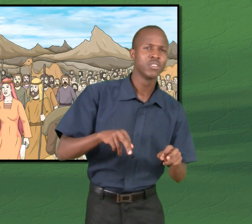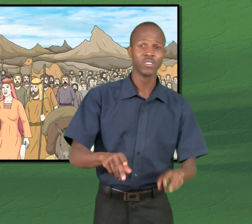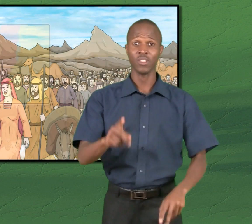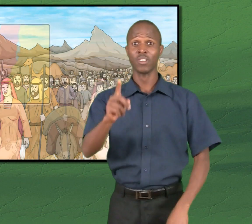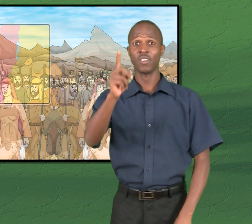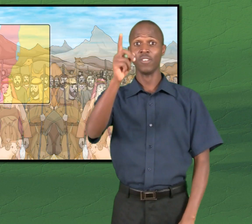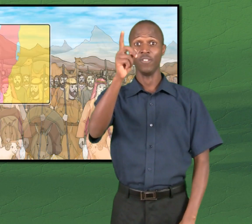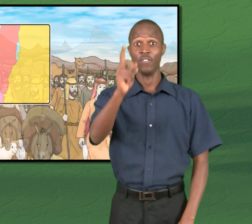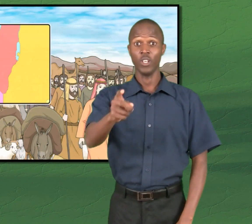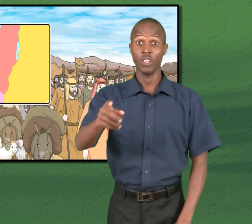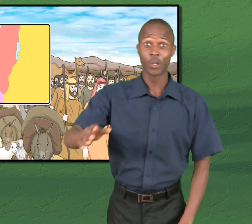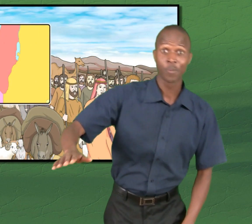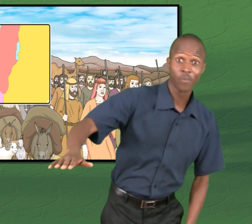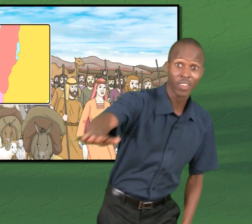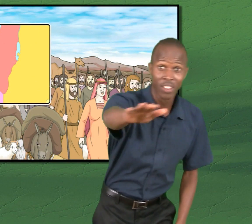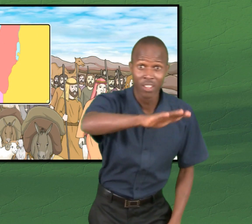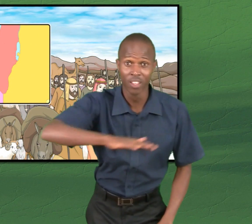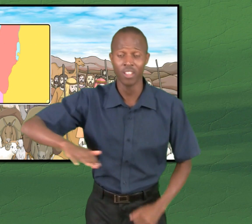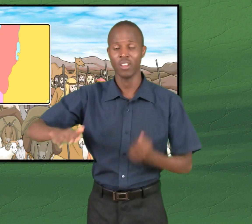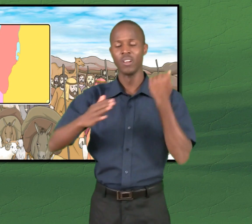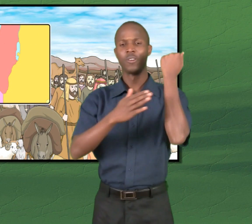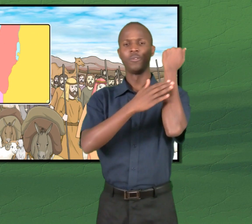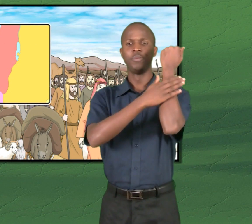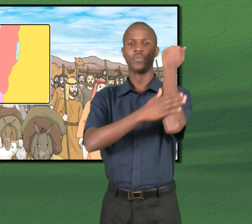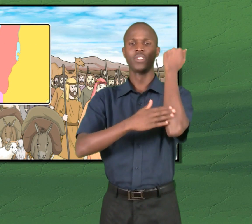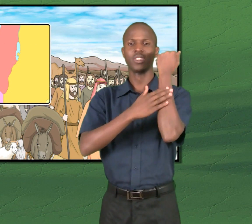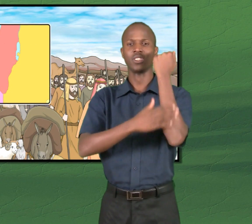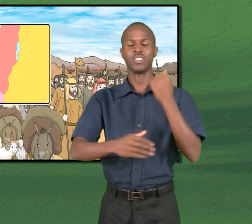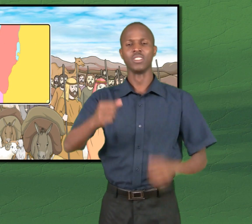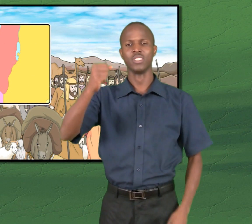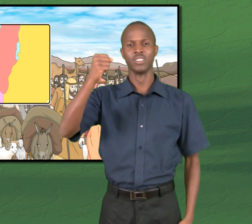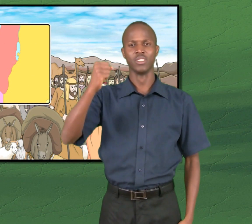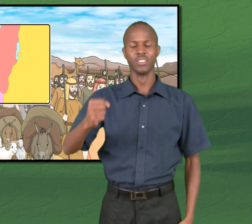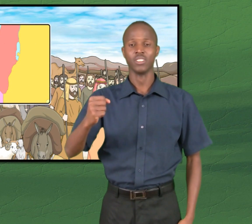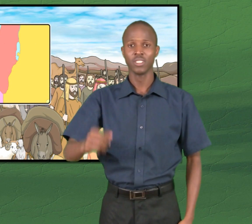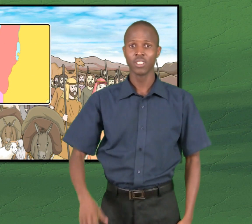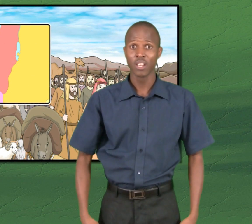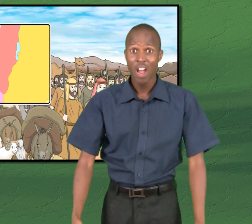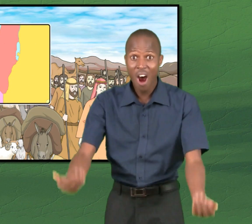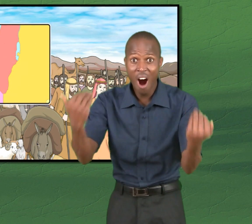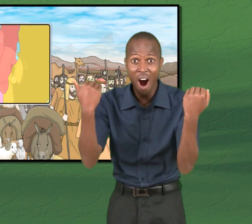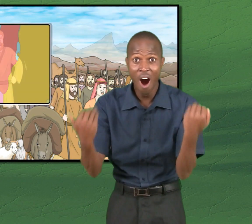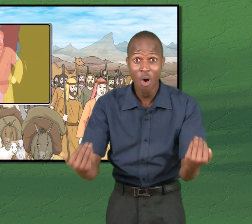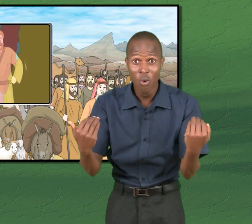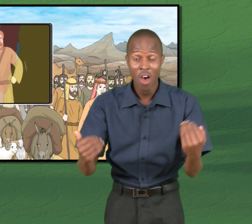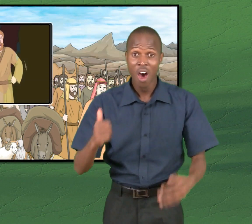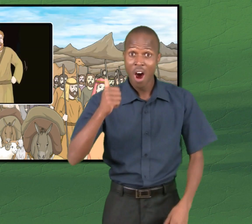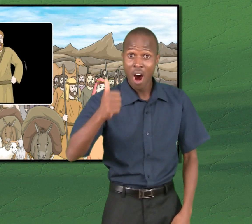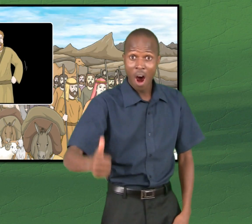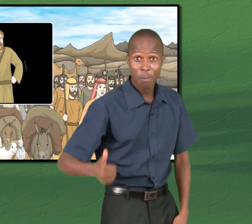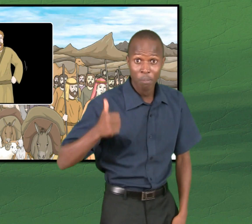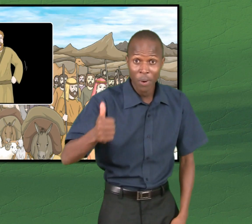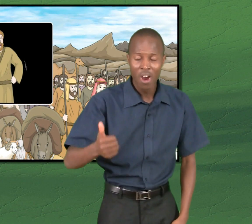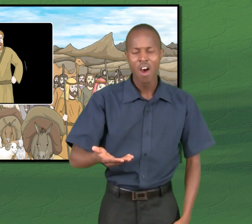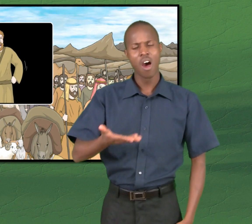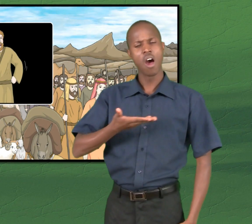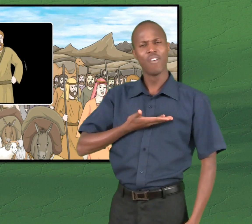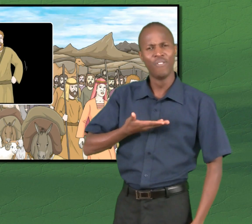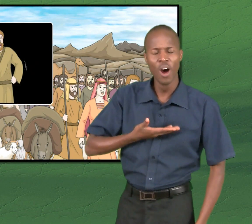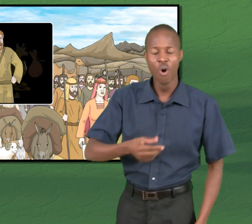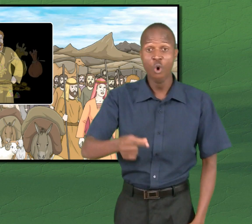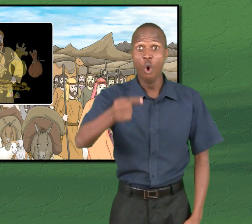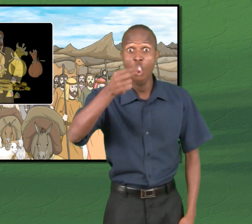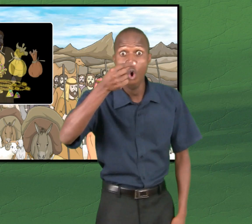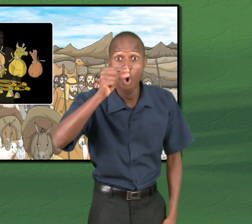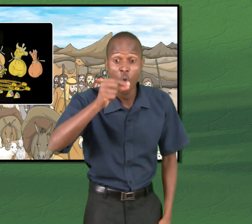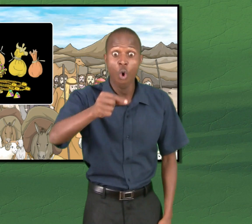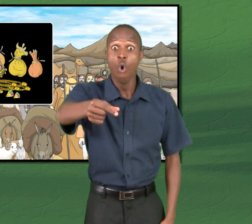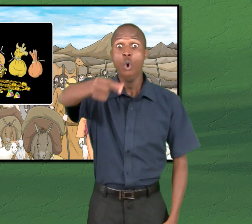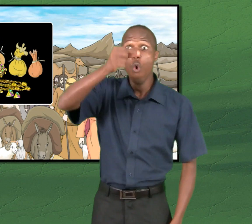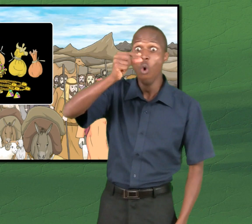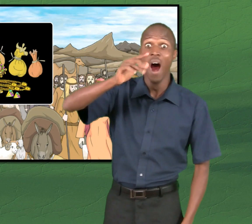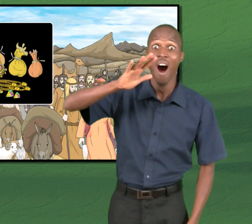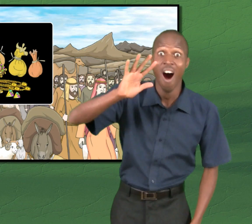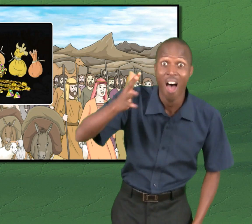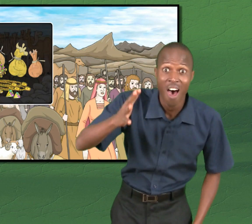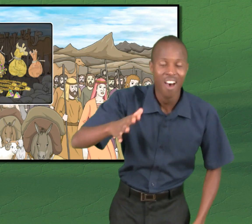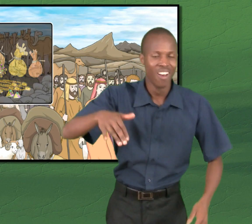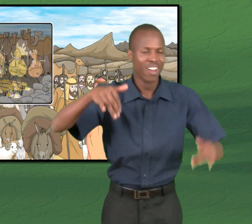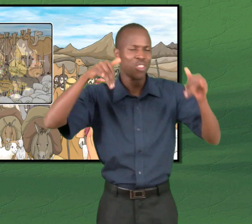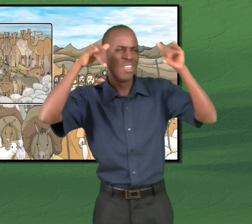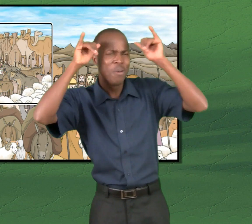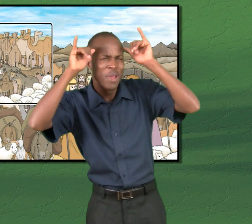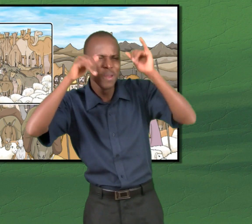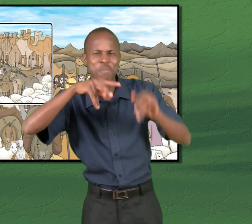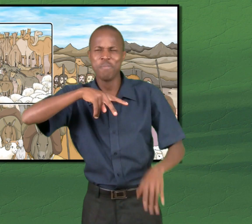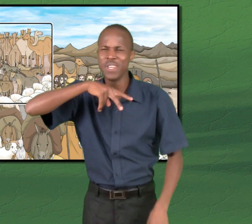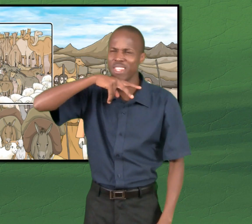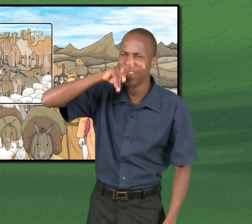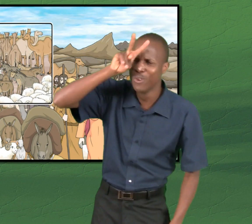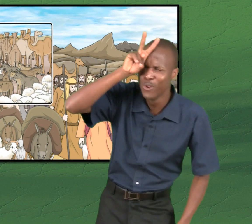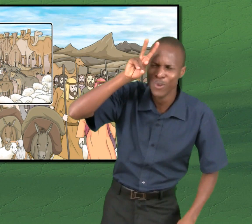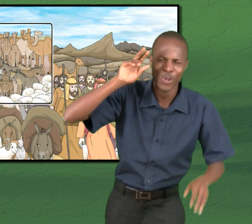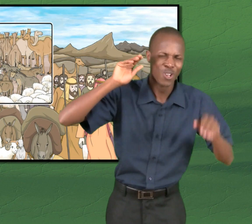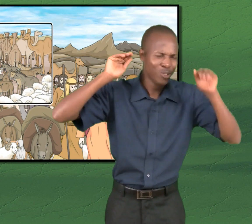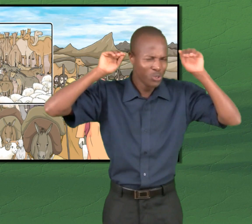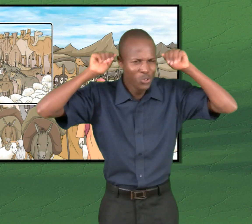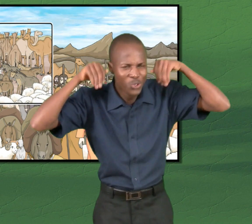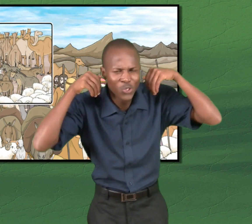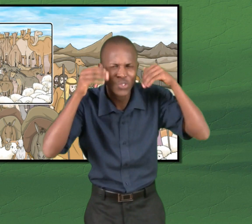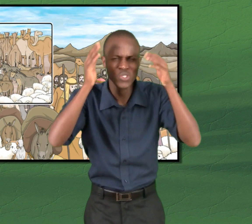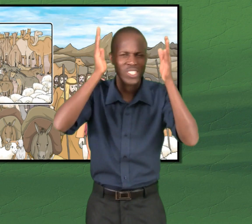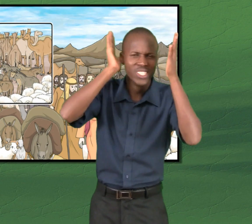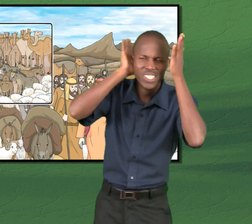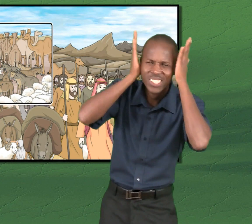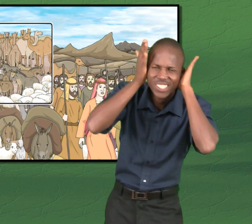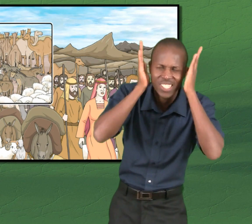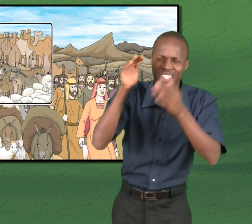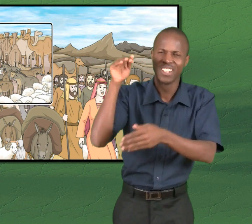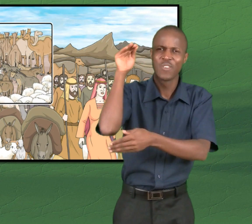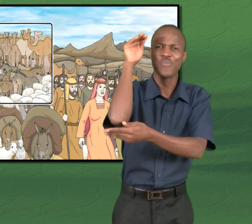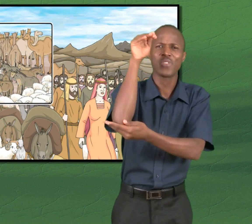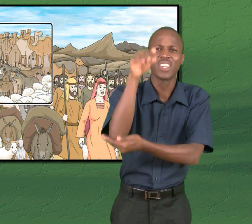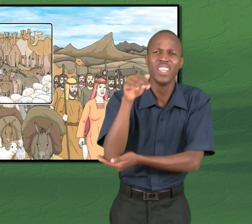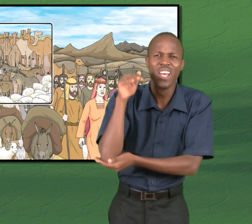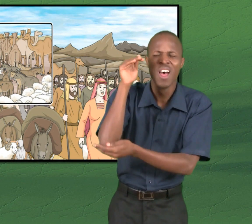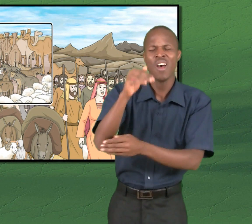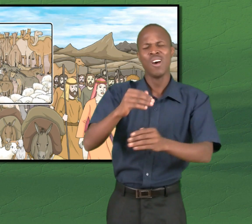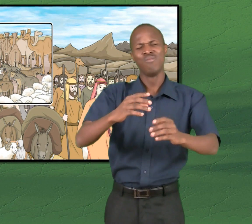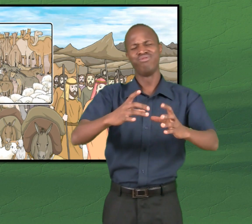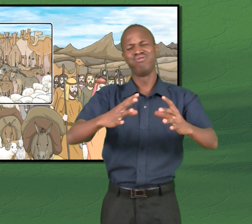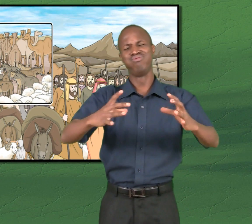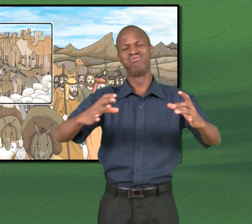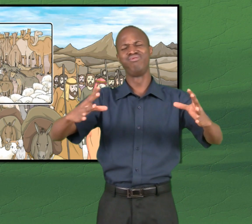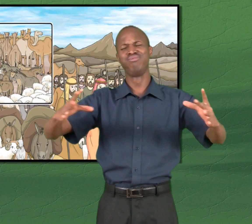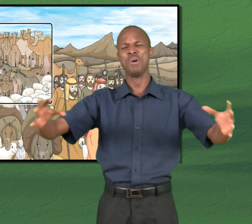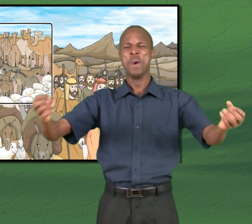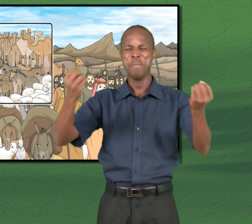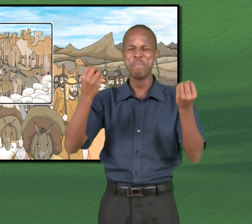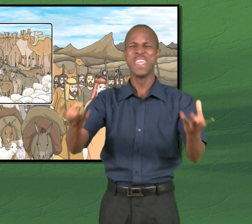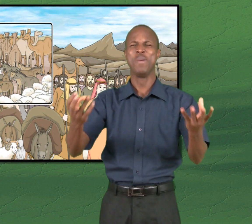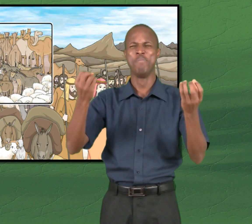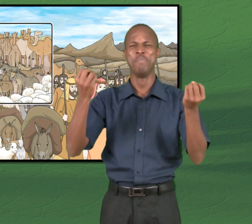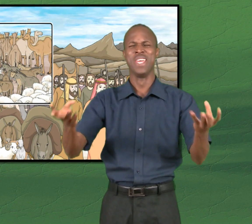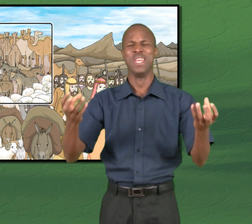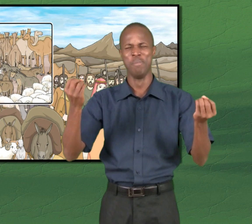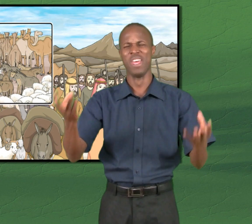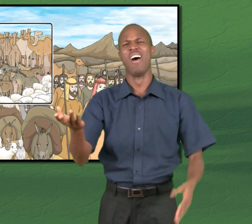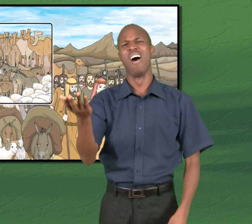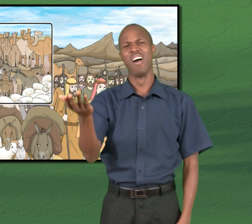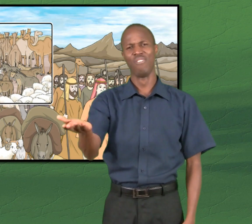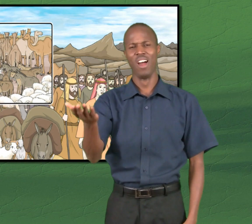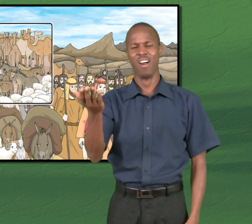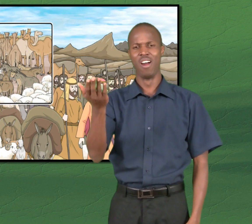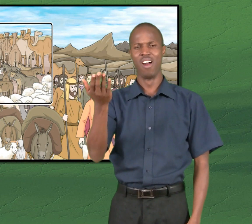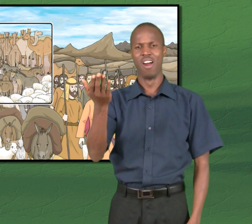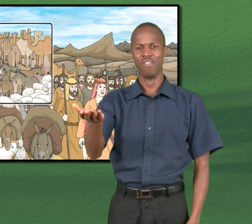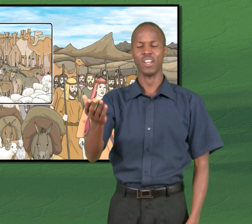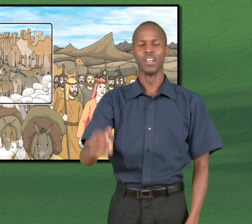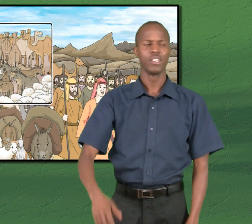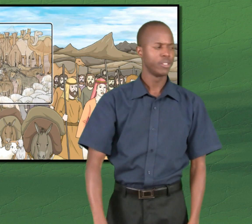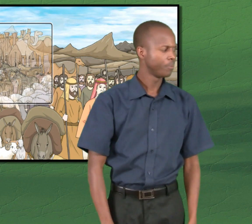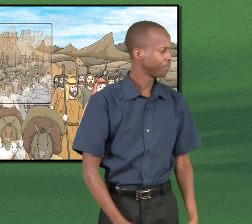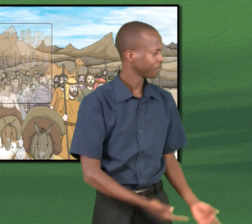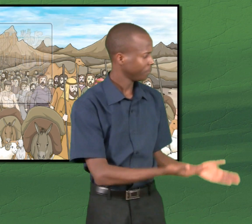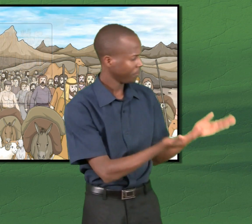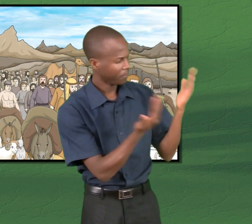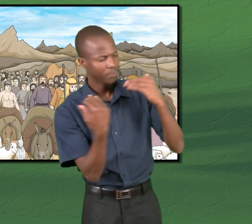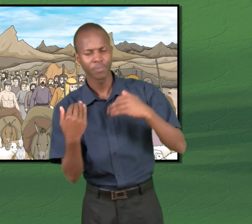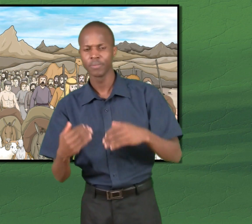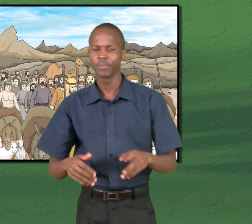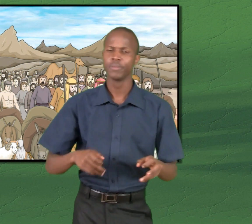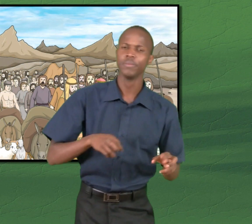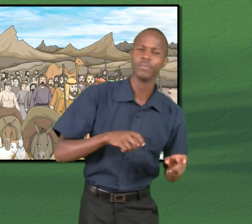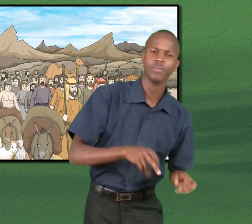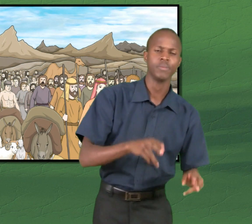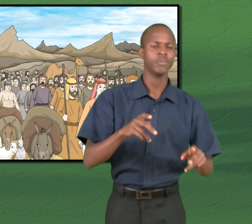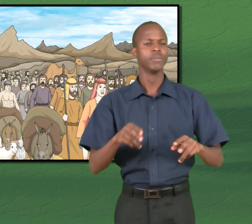And Abram had become extremely wealthy in livestock and silver and gold.